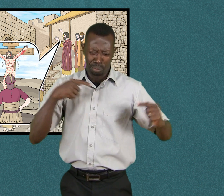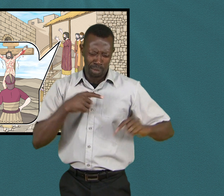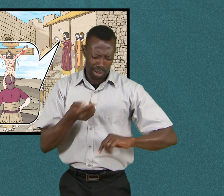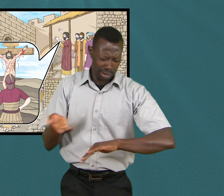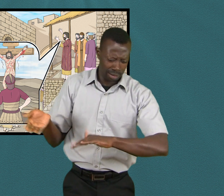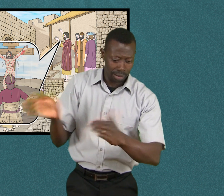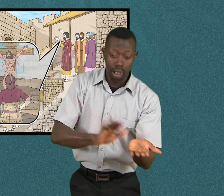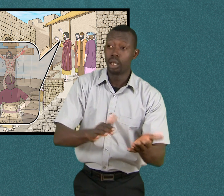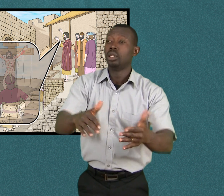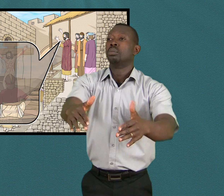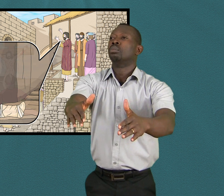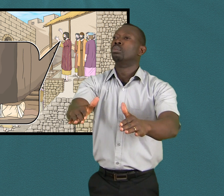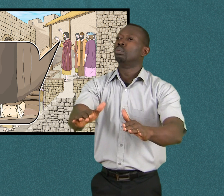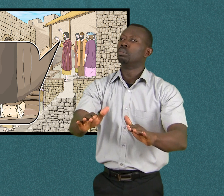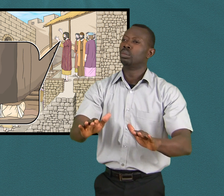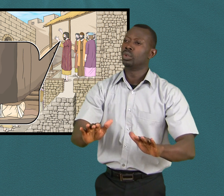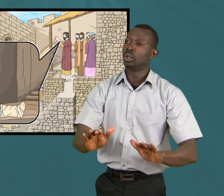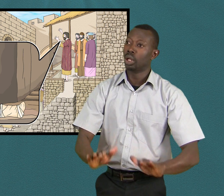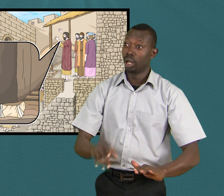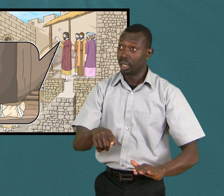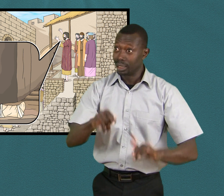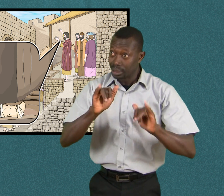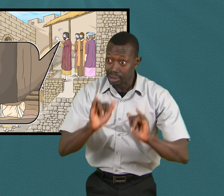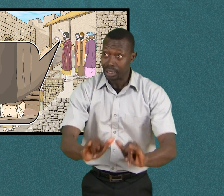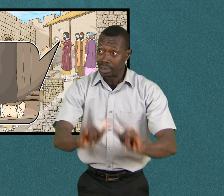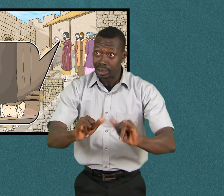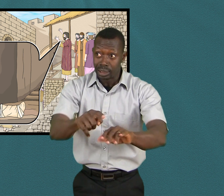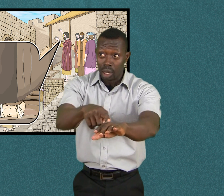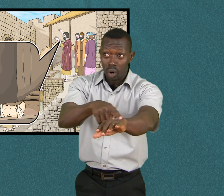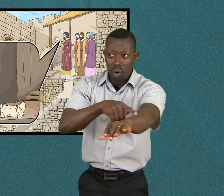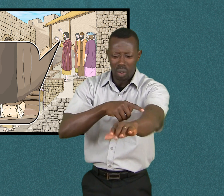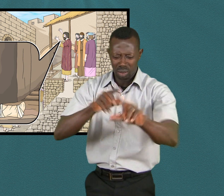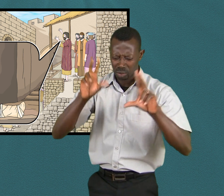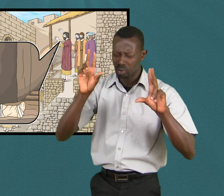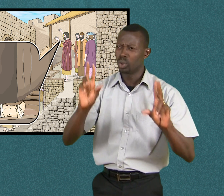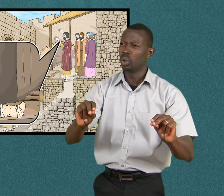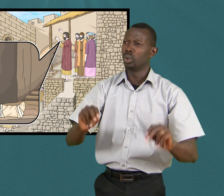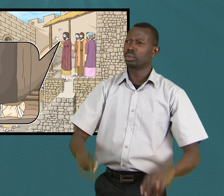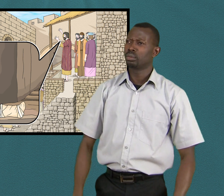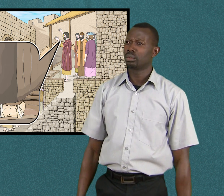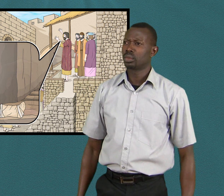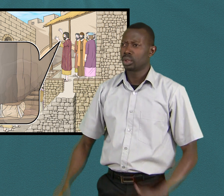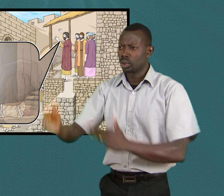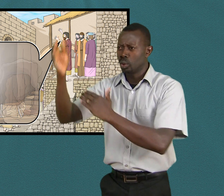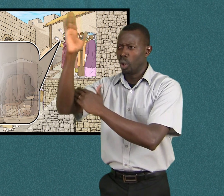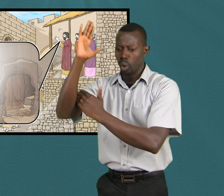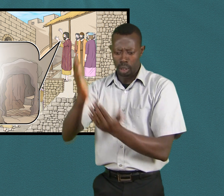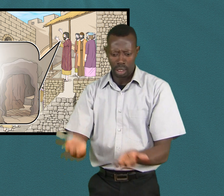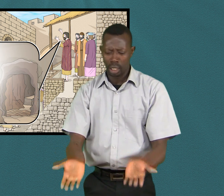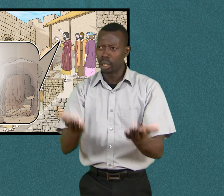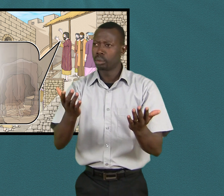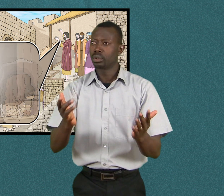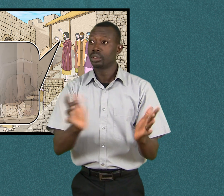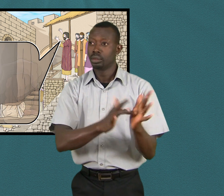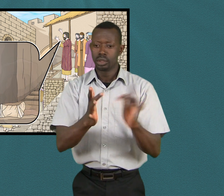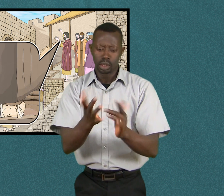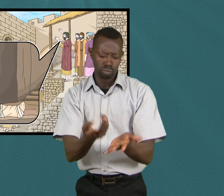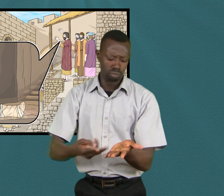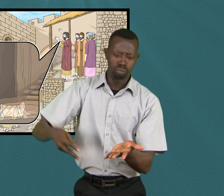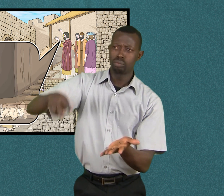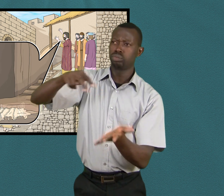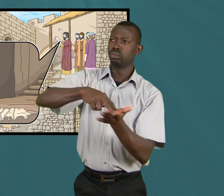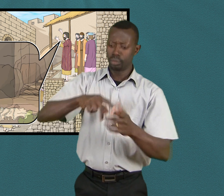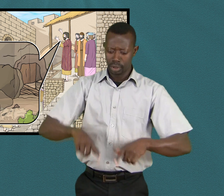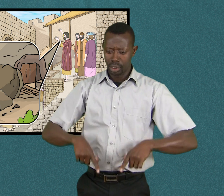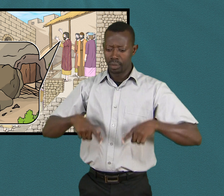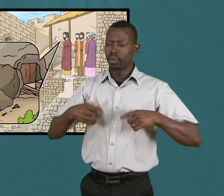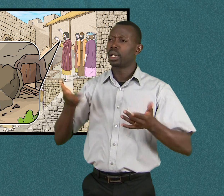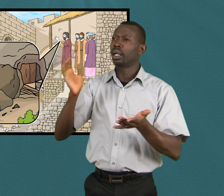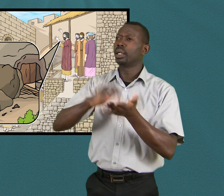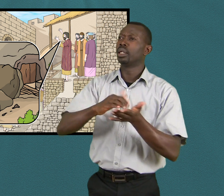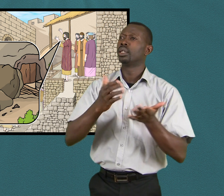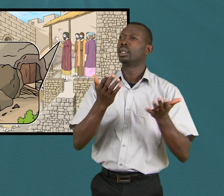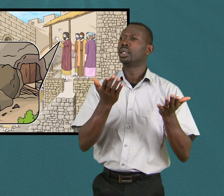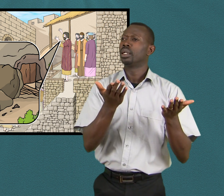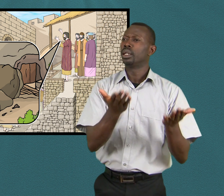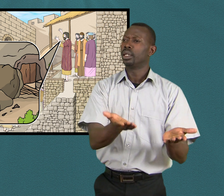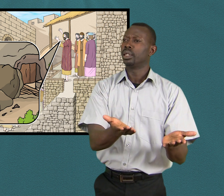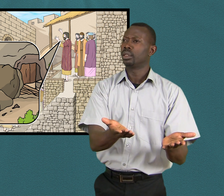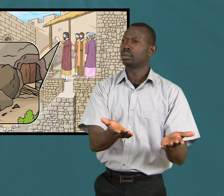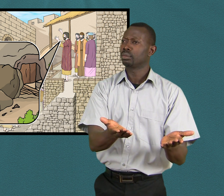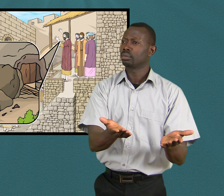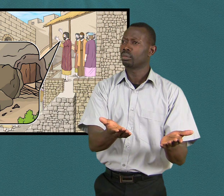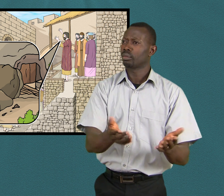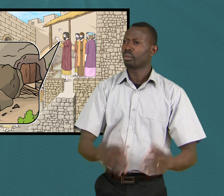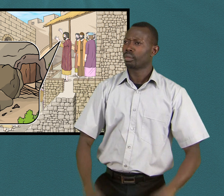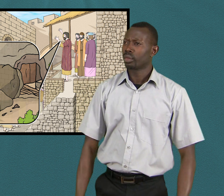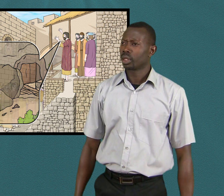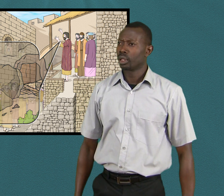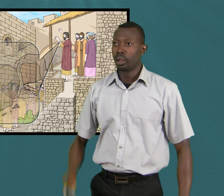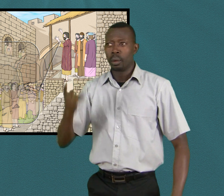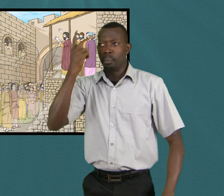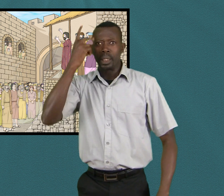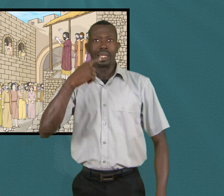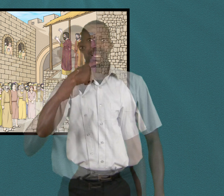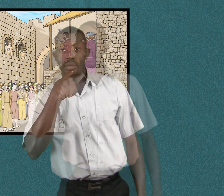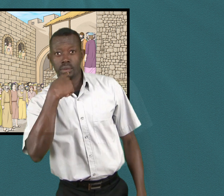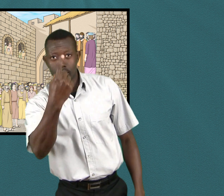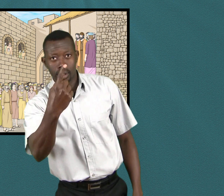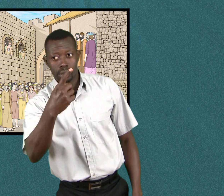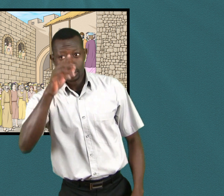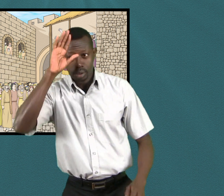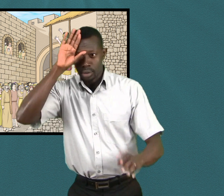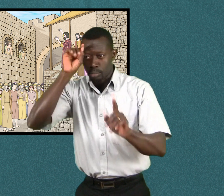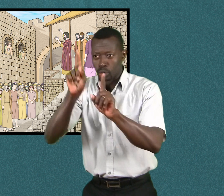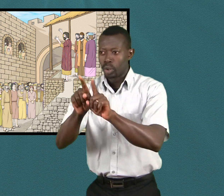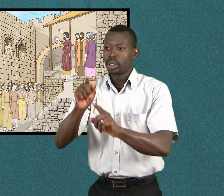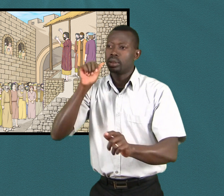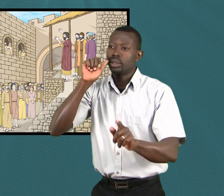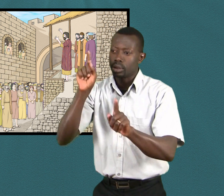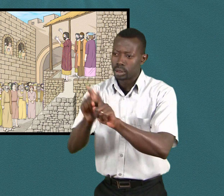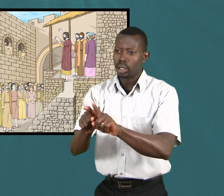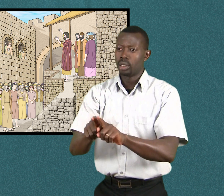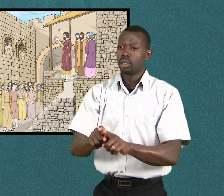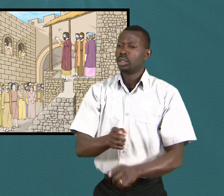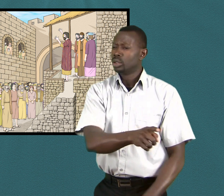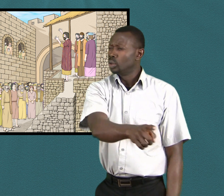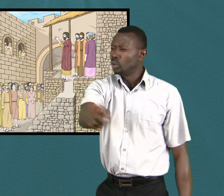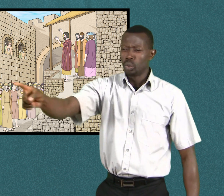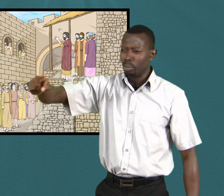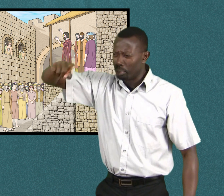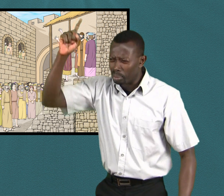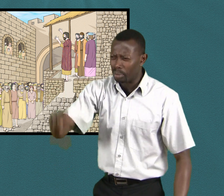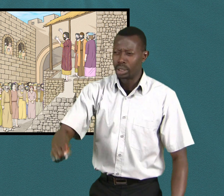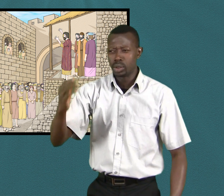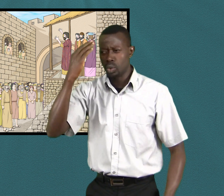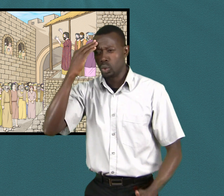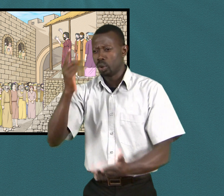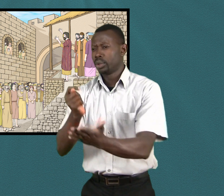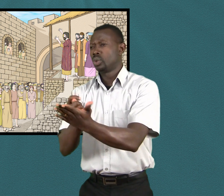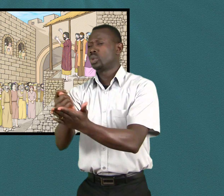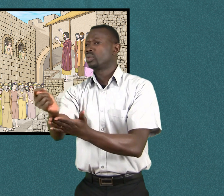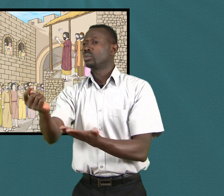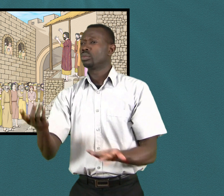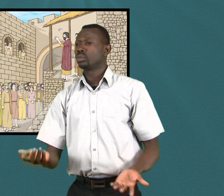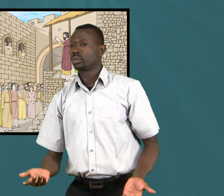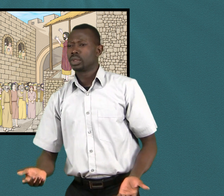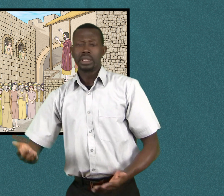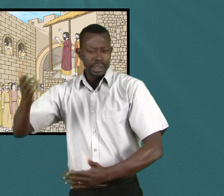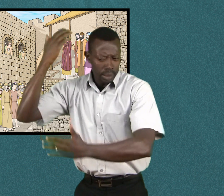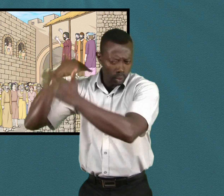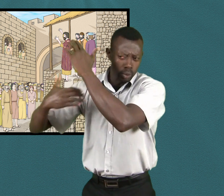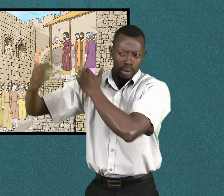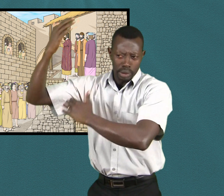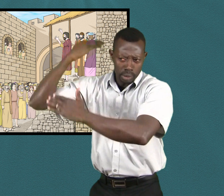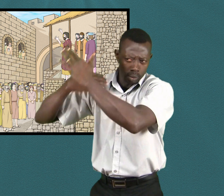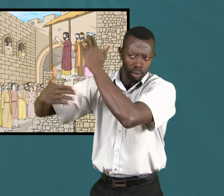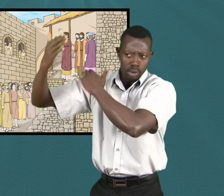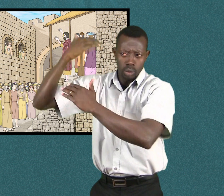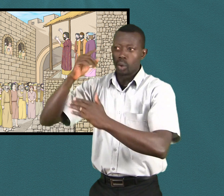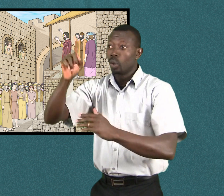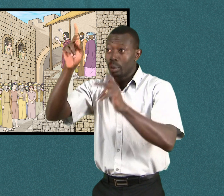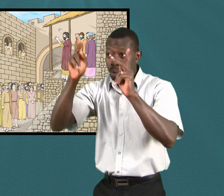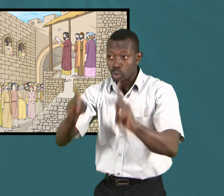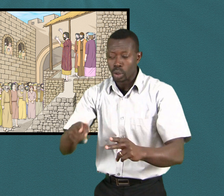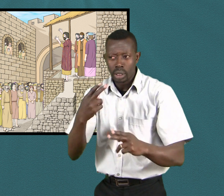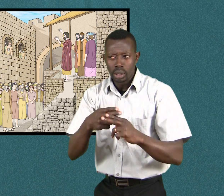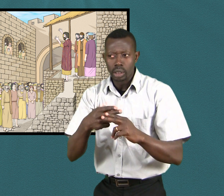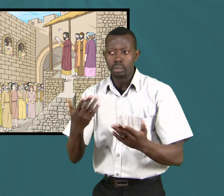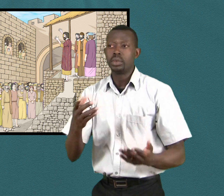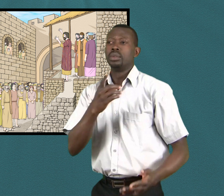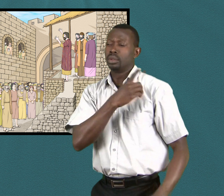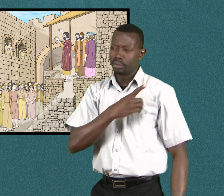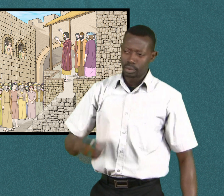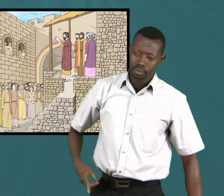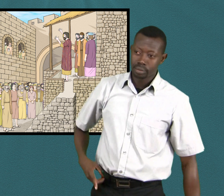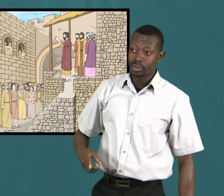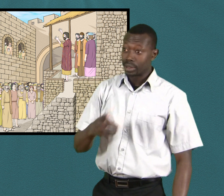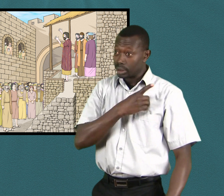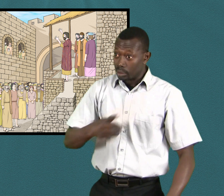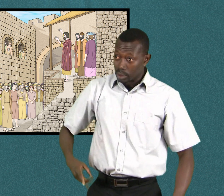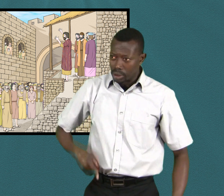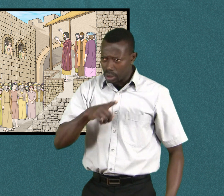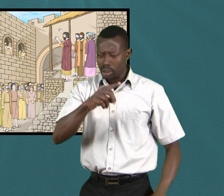But God raised Him from the dead, releasing Him from the agony of death, because it was impossible for Him to be held in its clutches. David says about Him: ‘I saw the Lord always before me; because He is at my right hand, I will not be shaken. Therefore my heart is glad and my tongue rejoices;